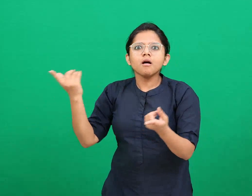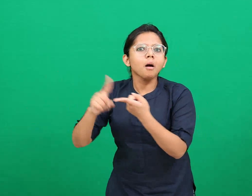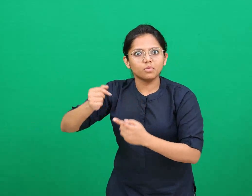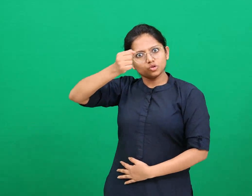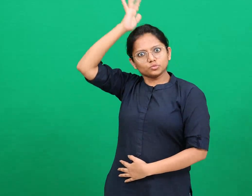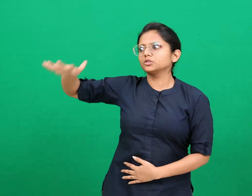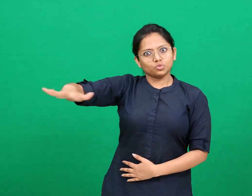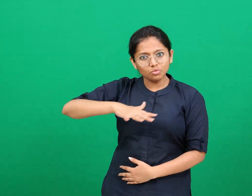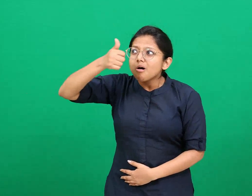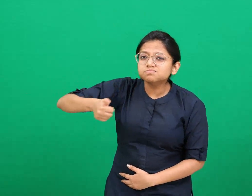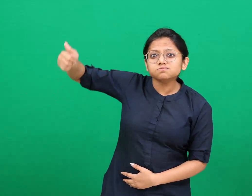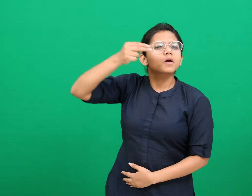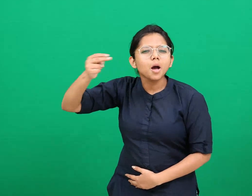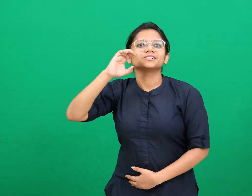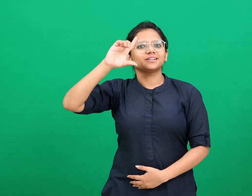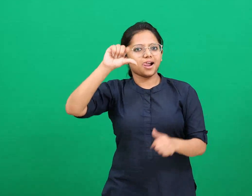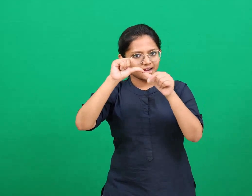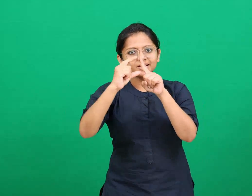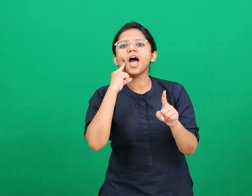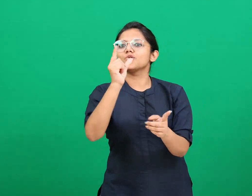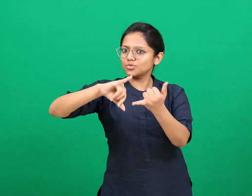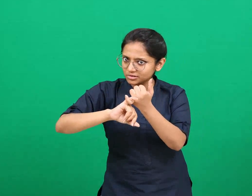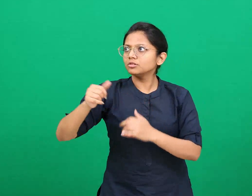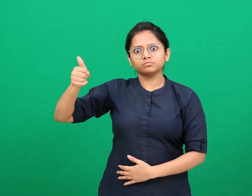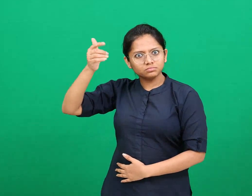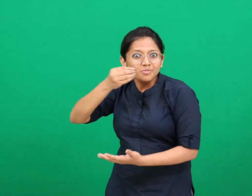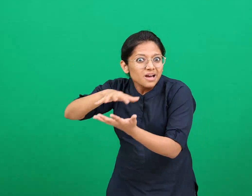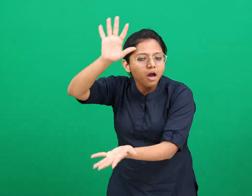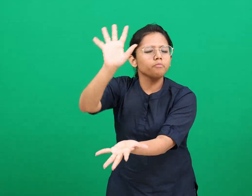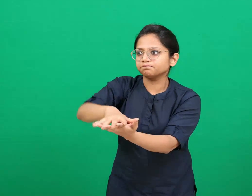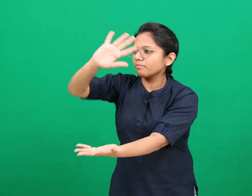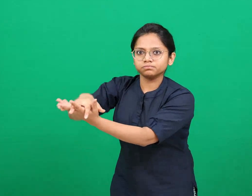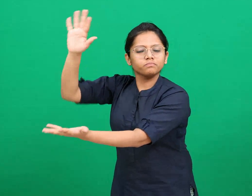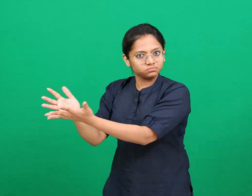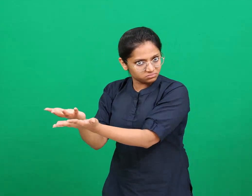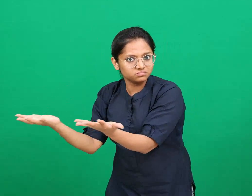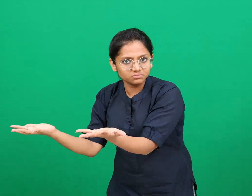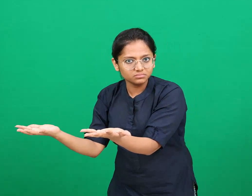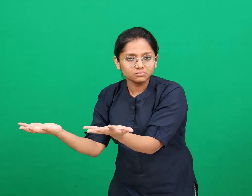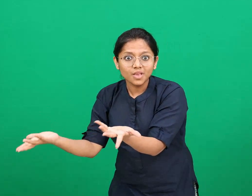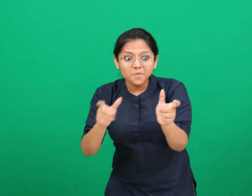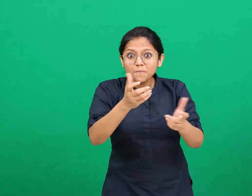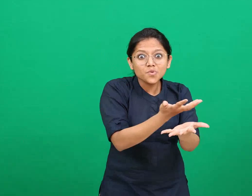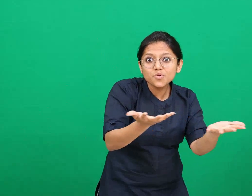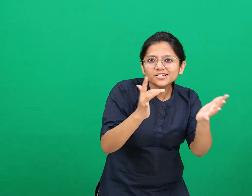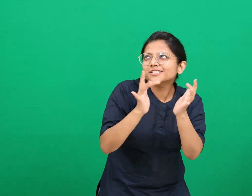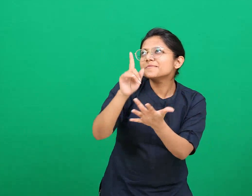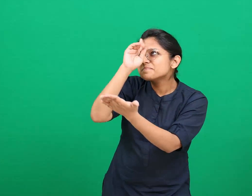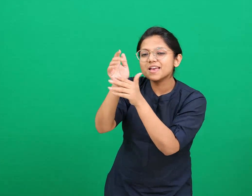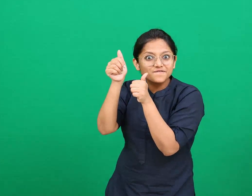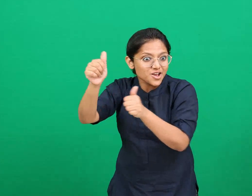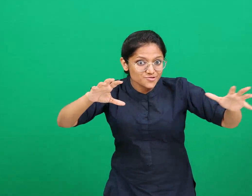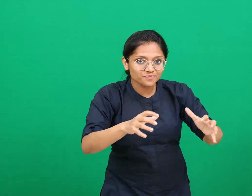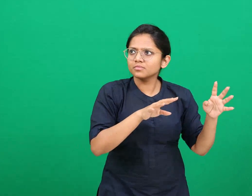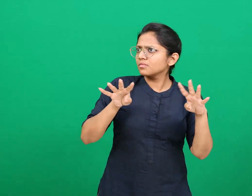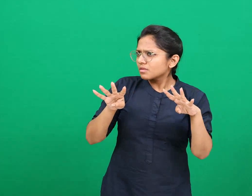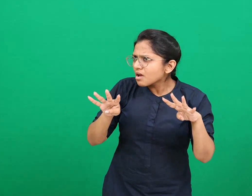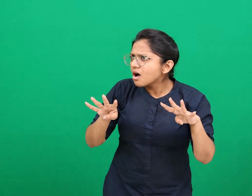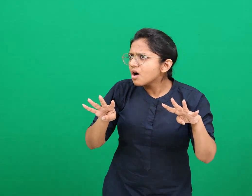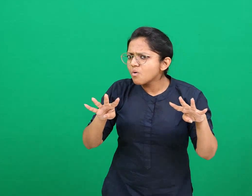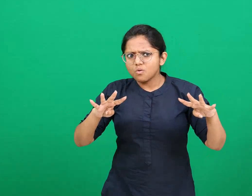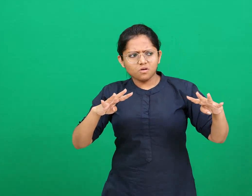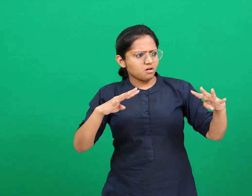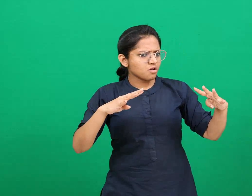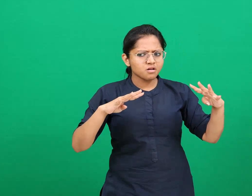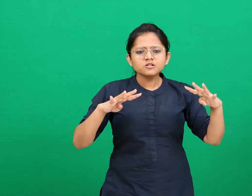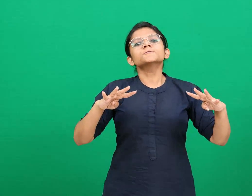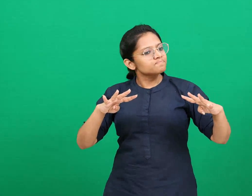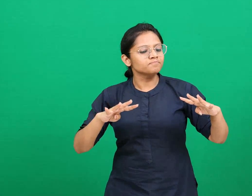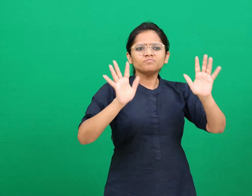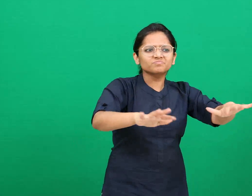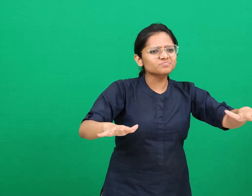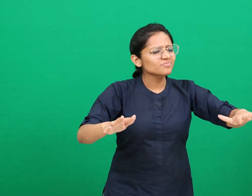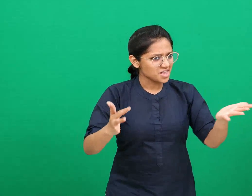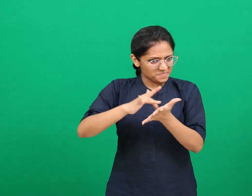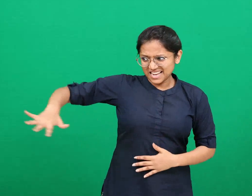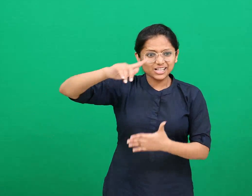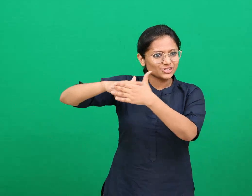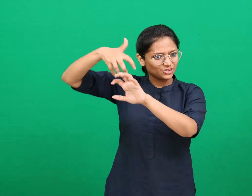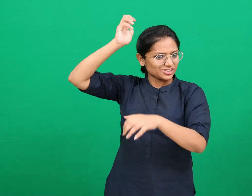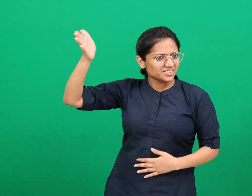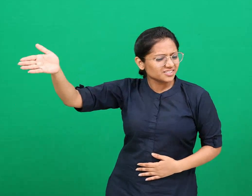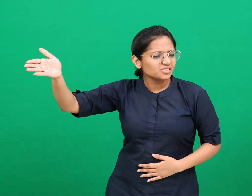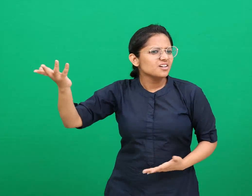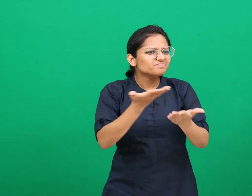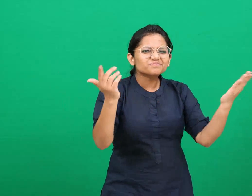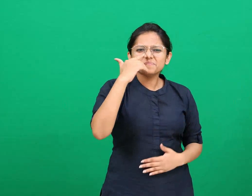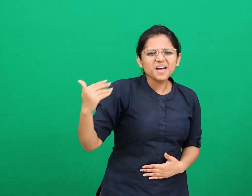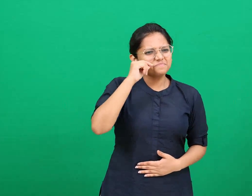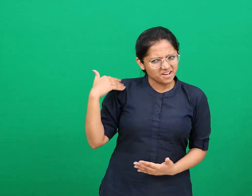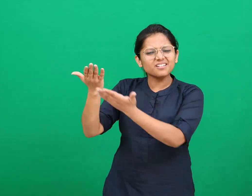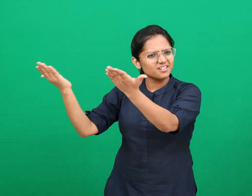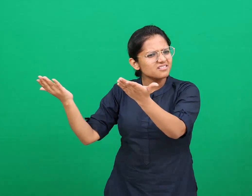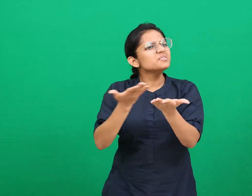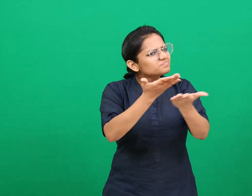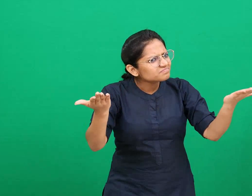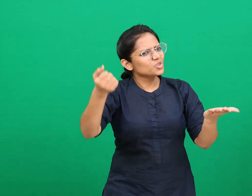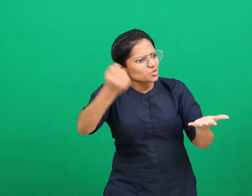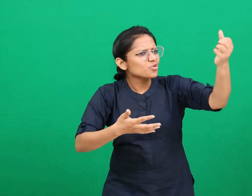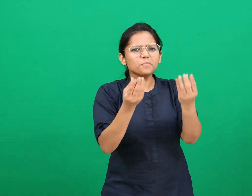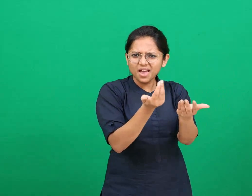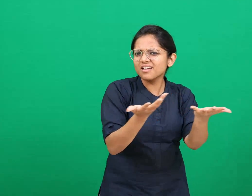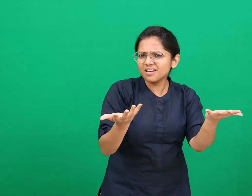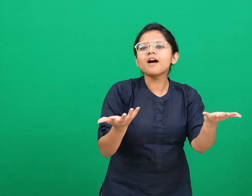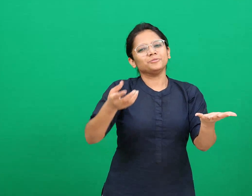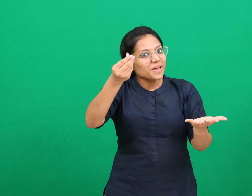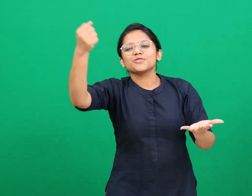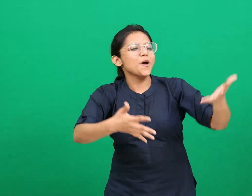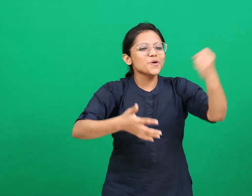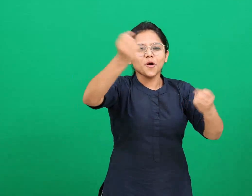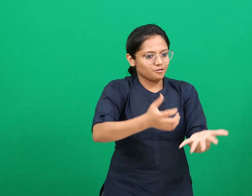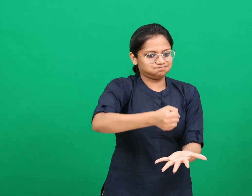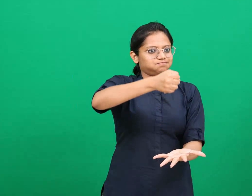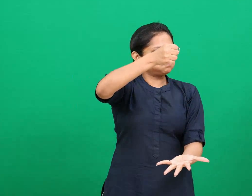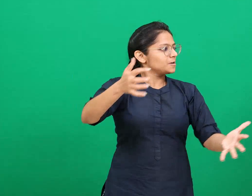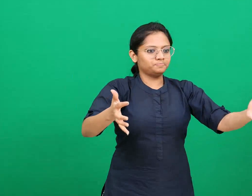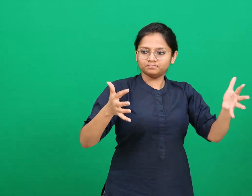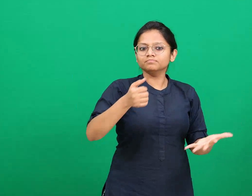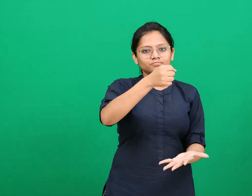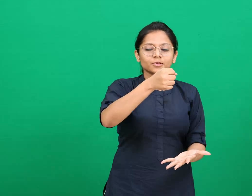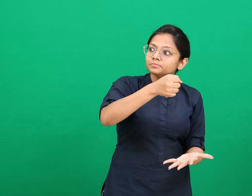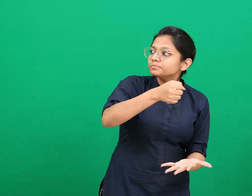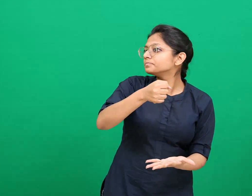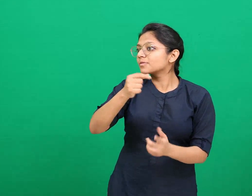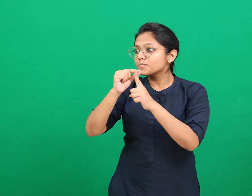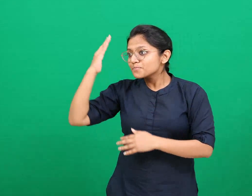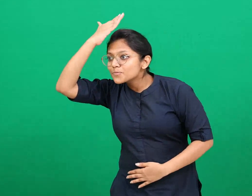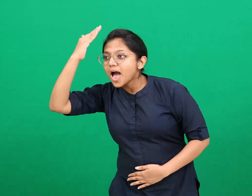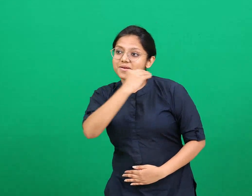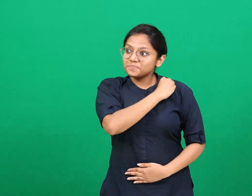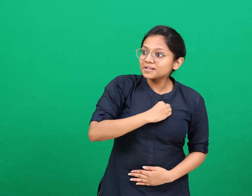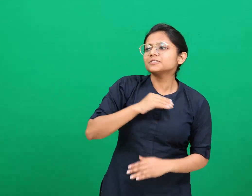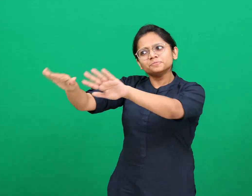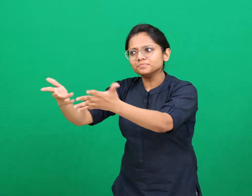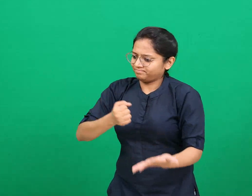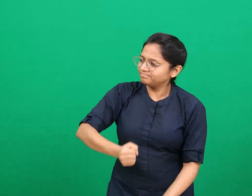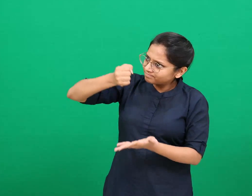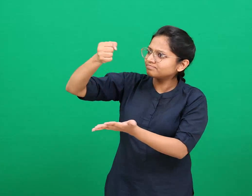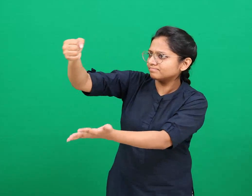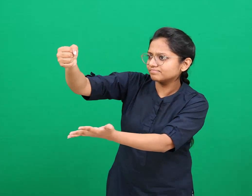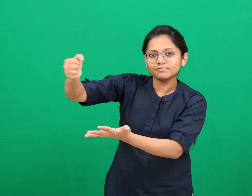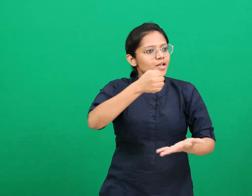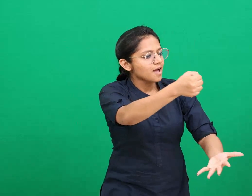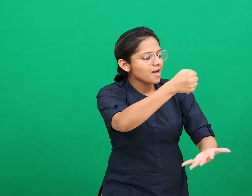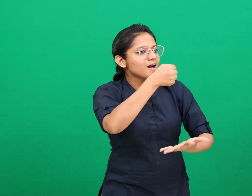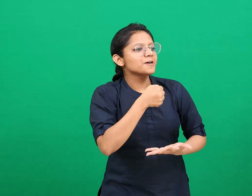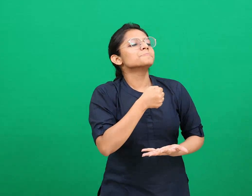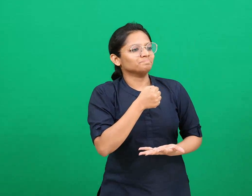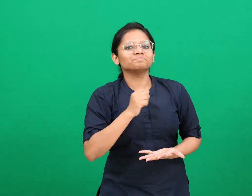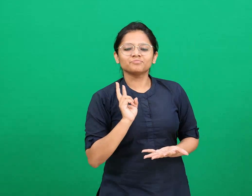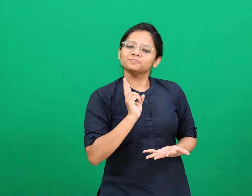(This happened under Claudius.) So the disciples, each according to his ability, decided to send relief to the brothers living in Judea.